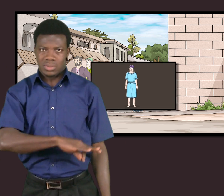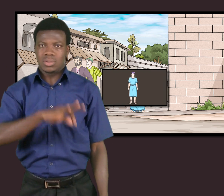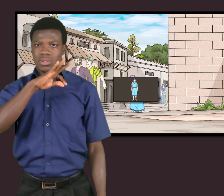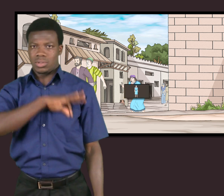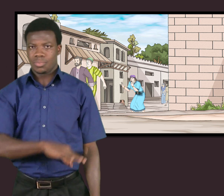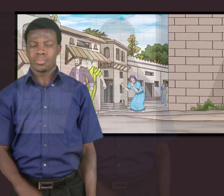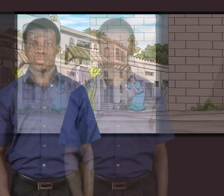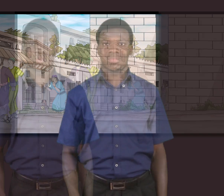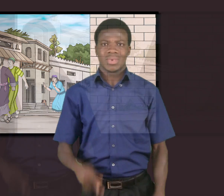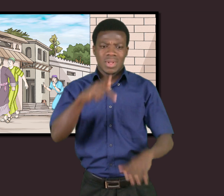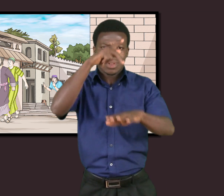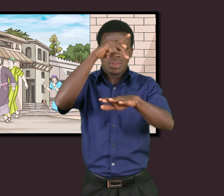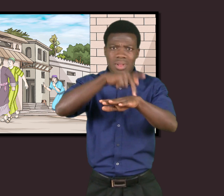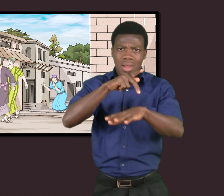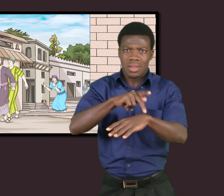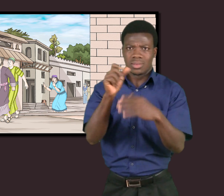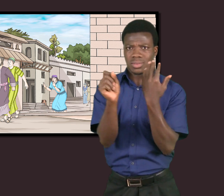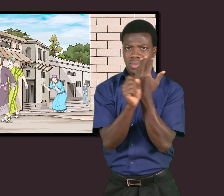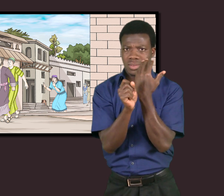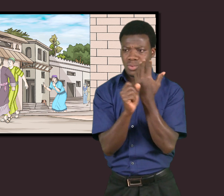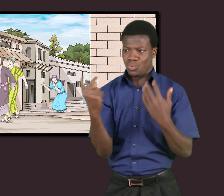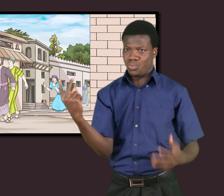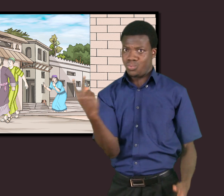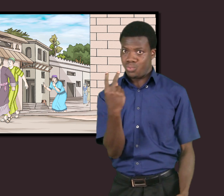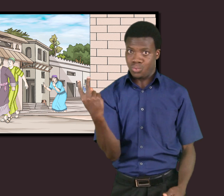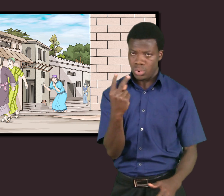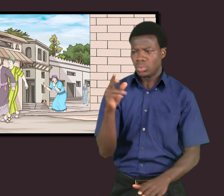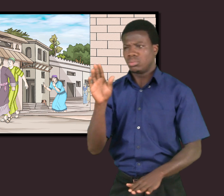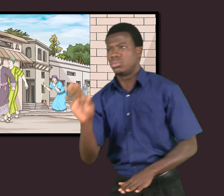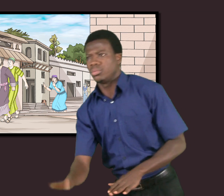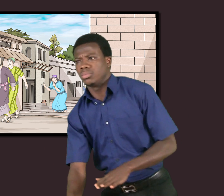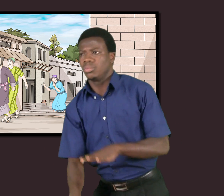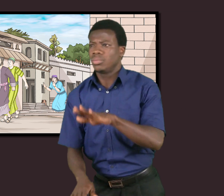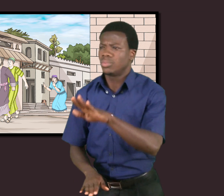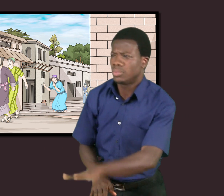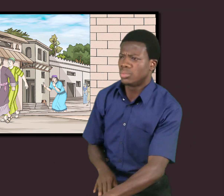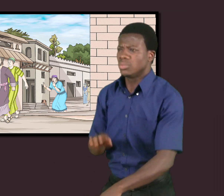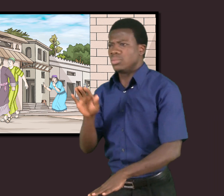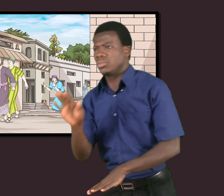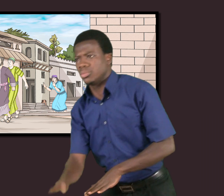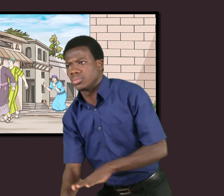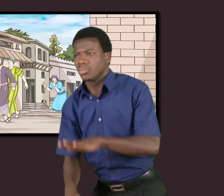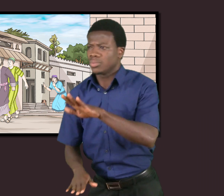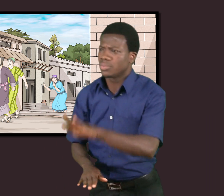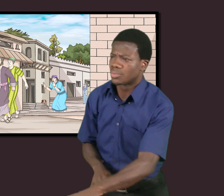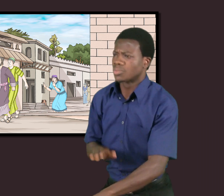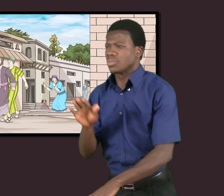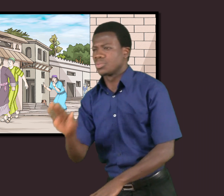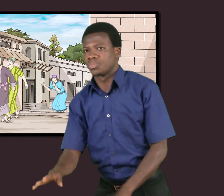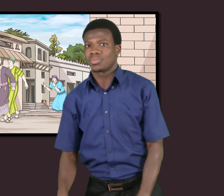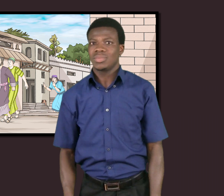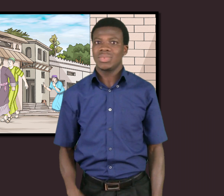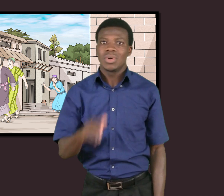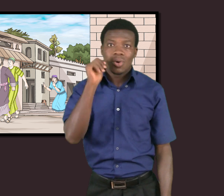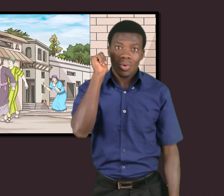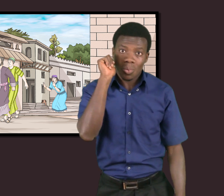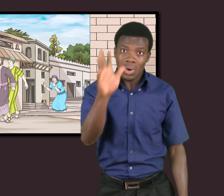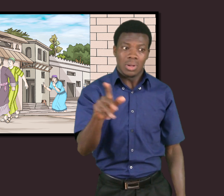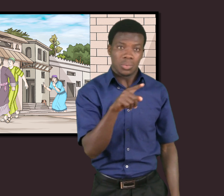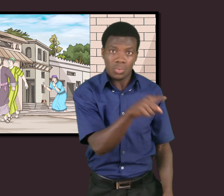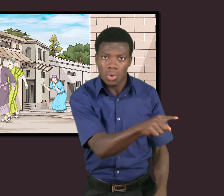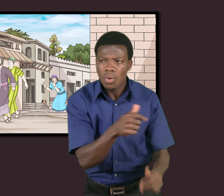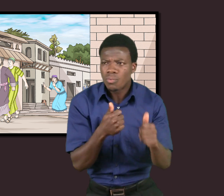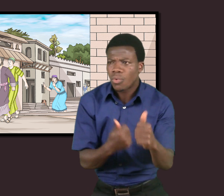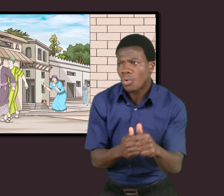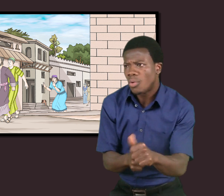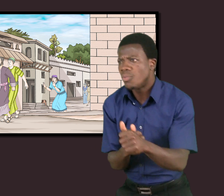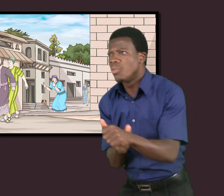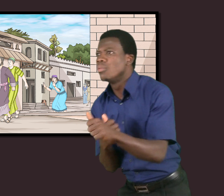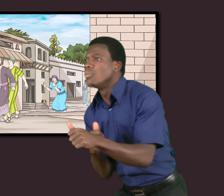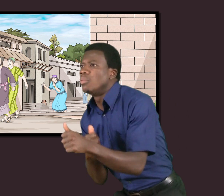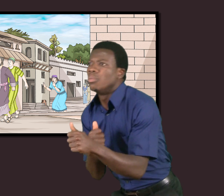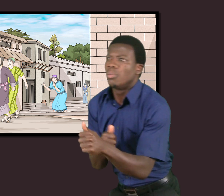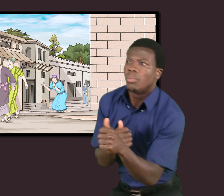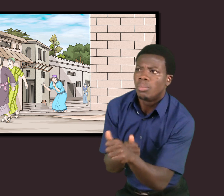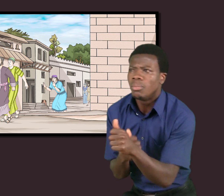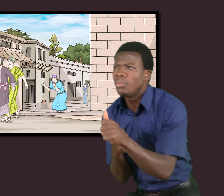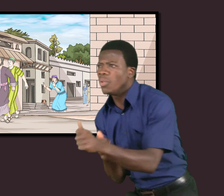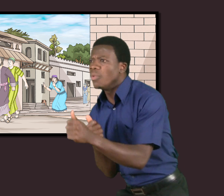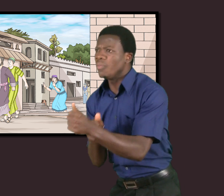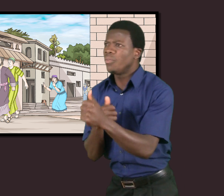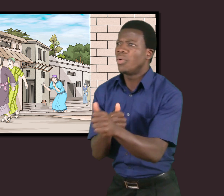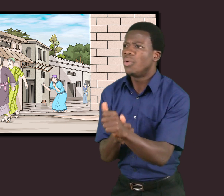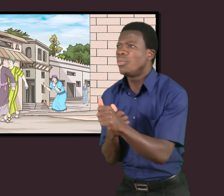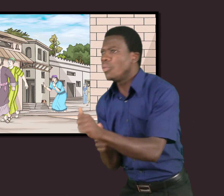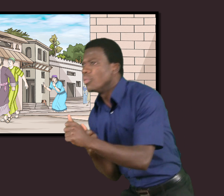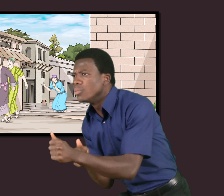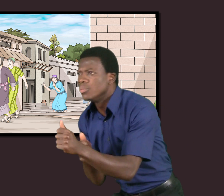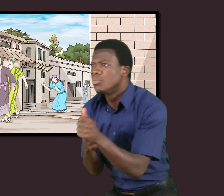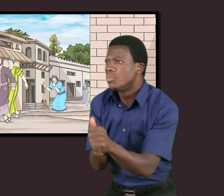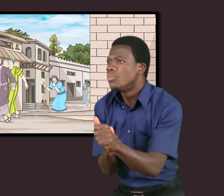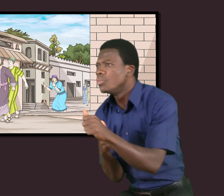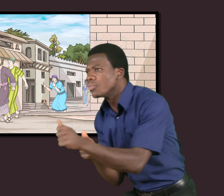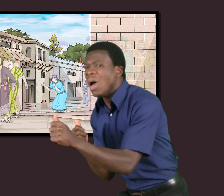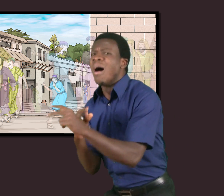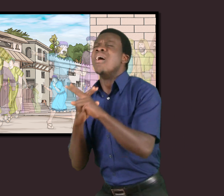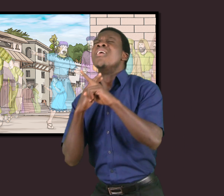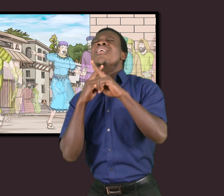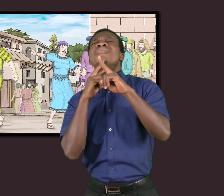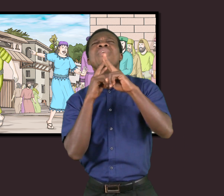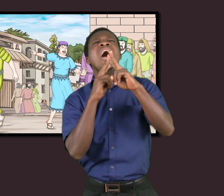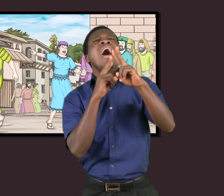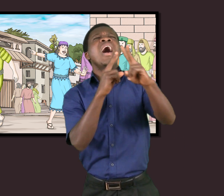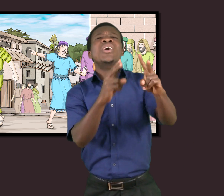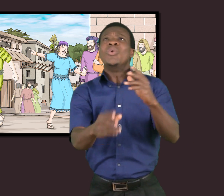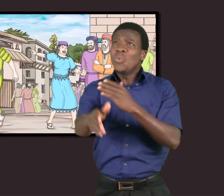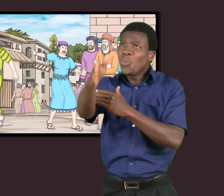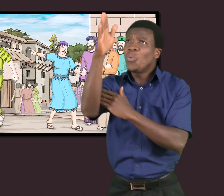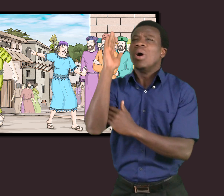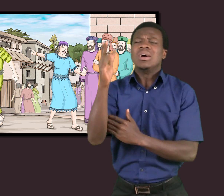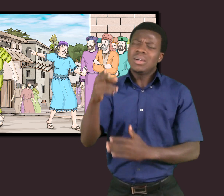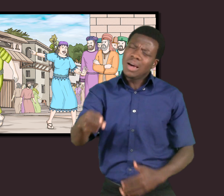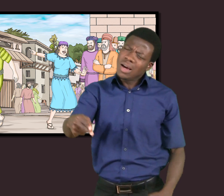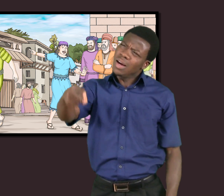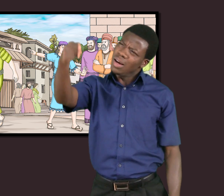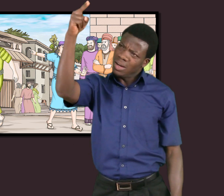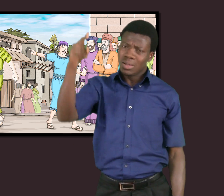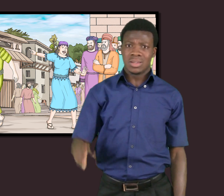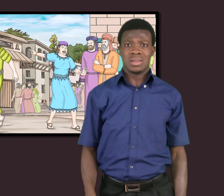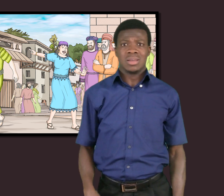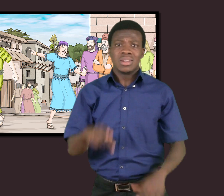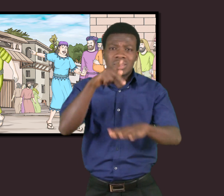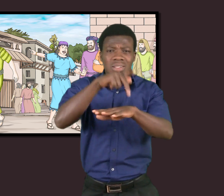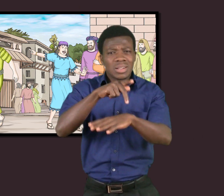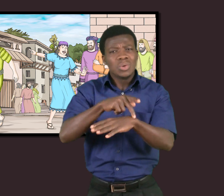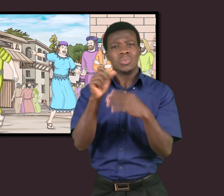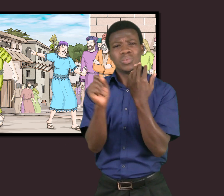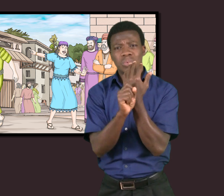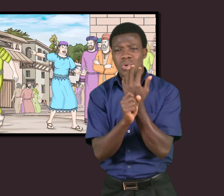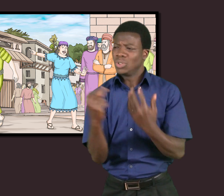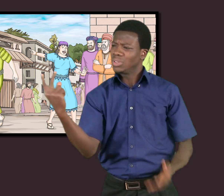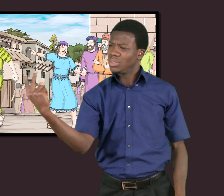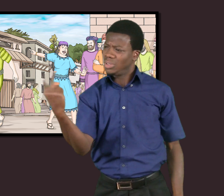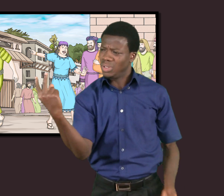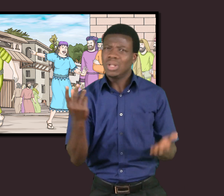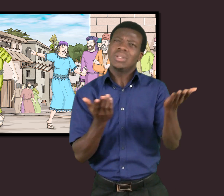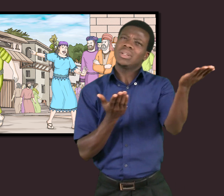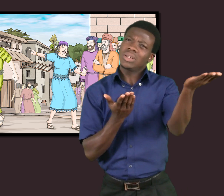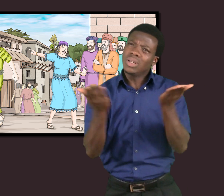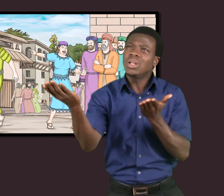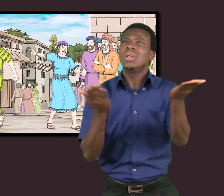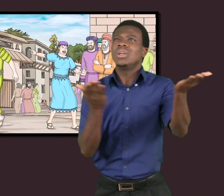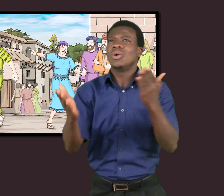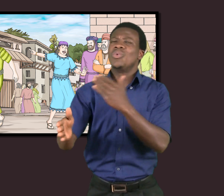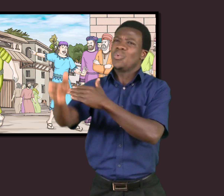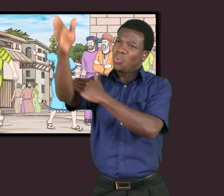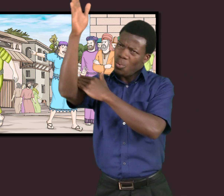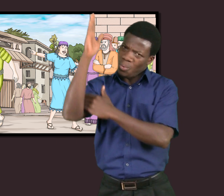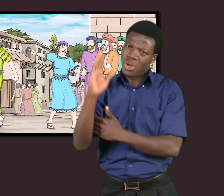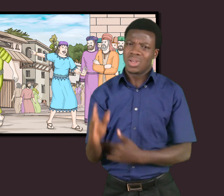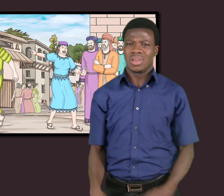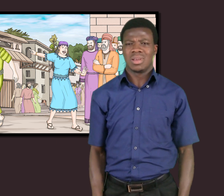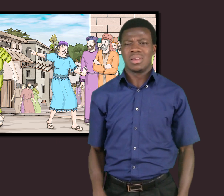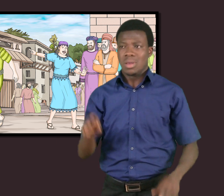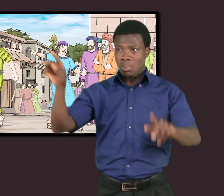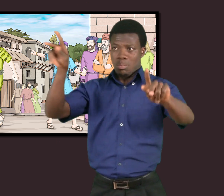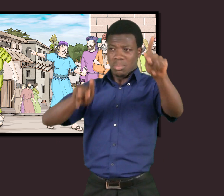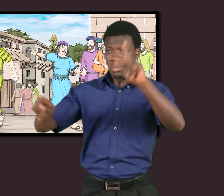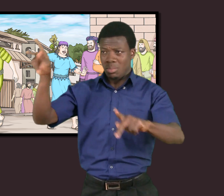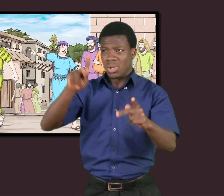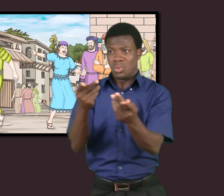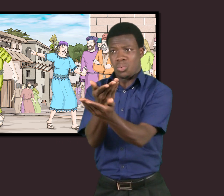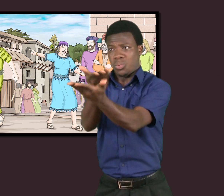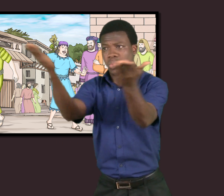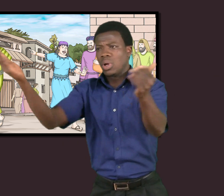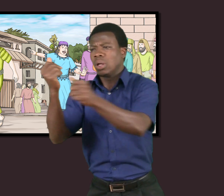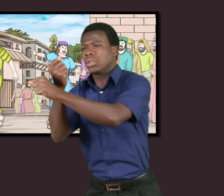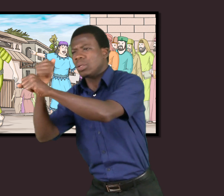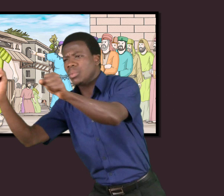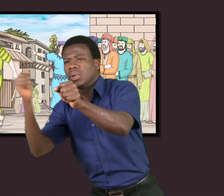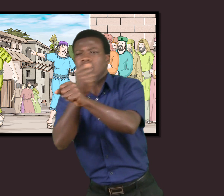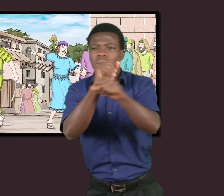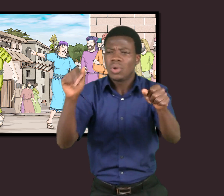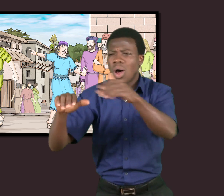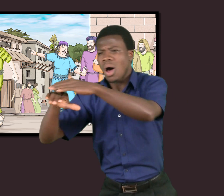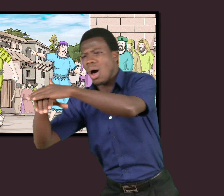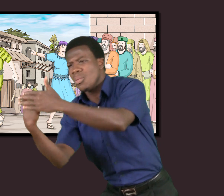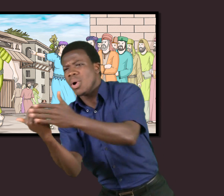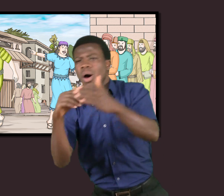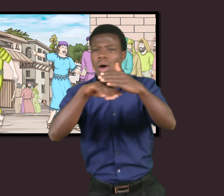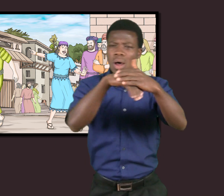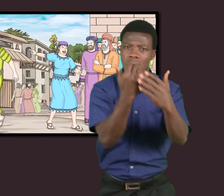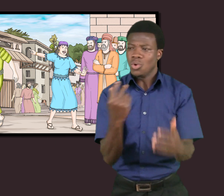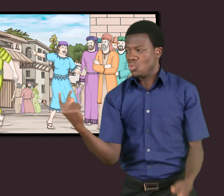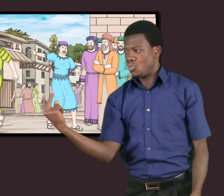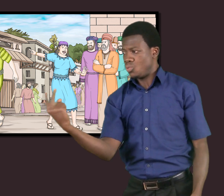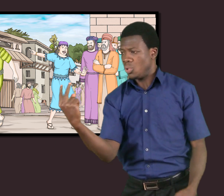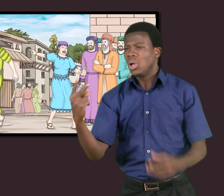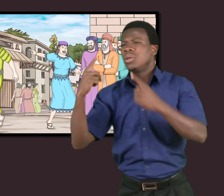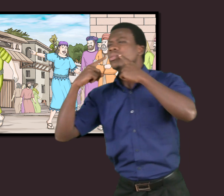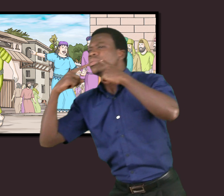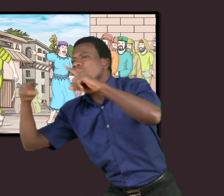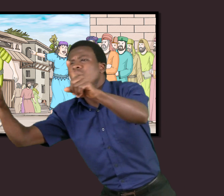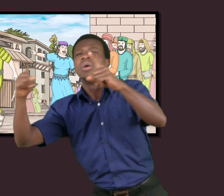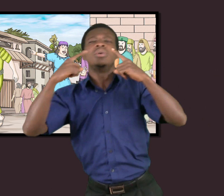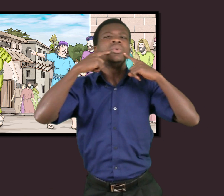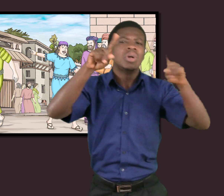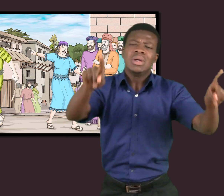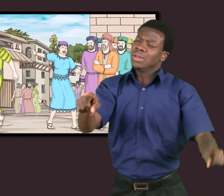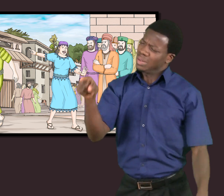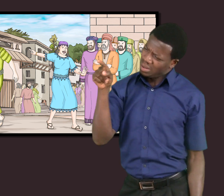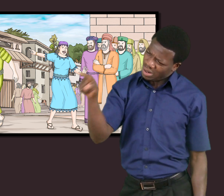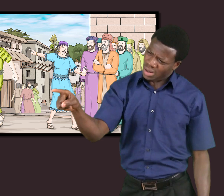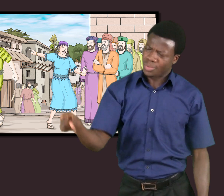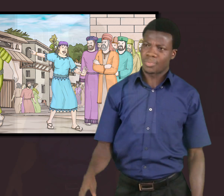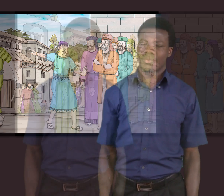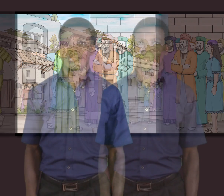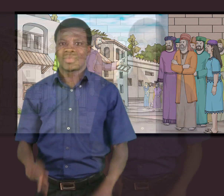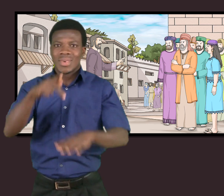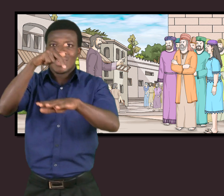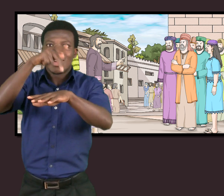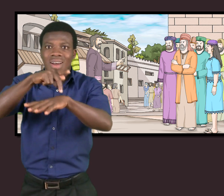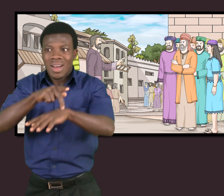This girl followed Paul and the rest of us, shouting, “These men are servants of the Most High God, who are proclaiming to you the way of salvation!”